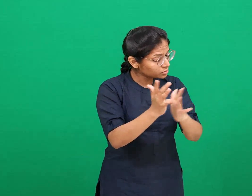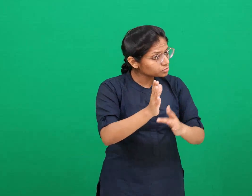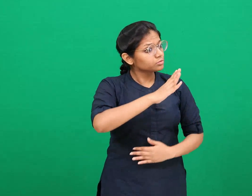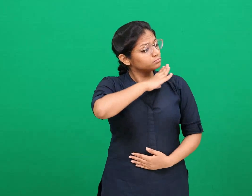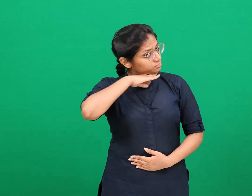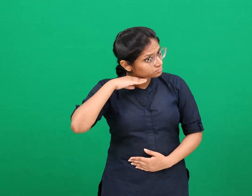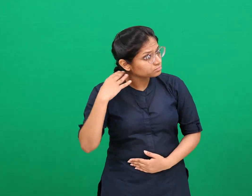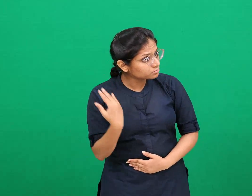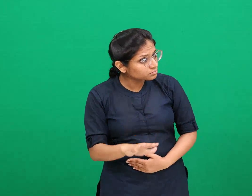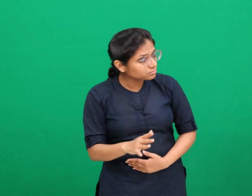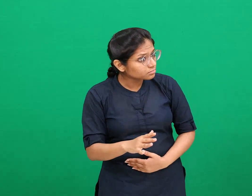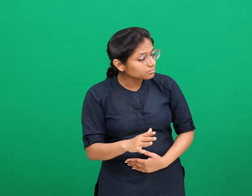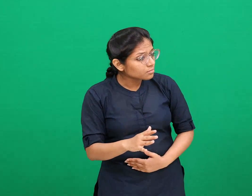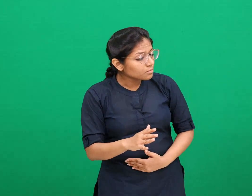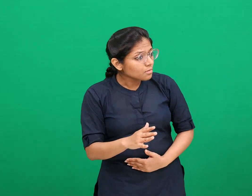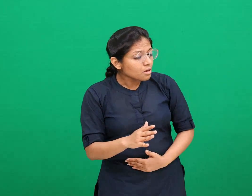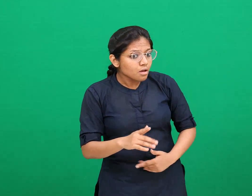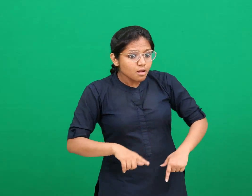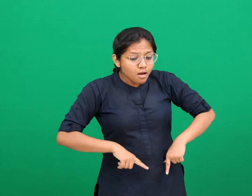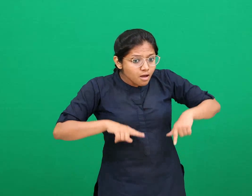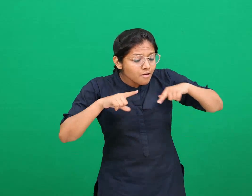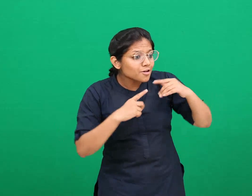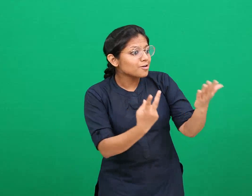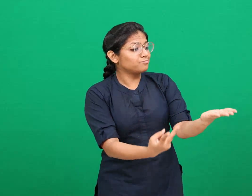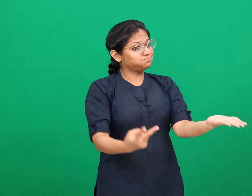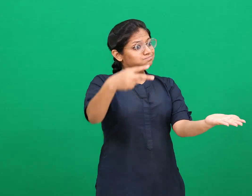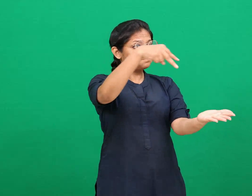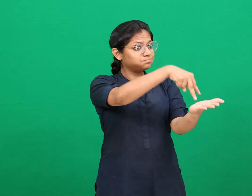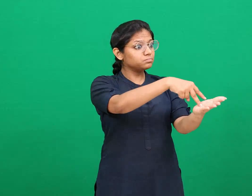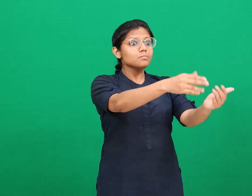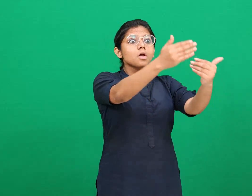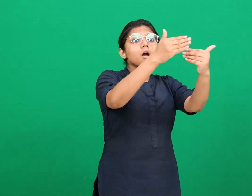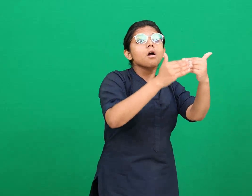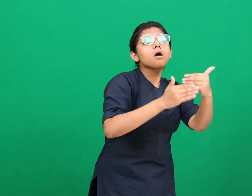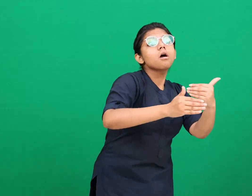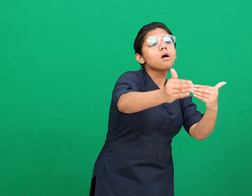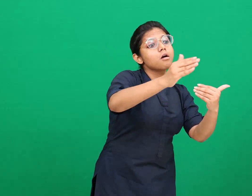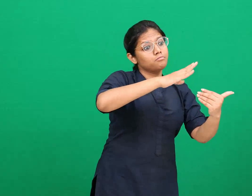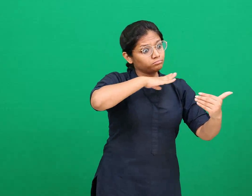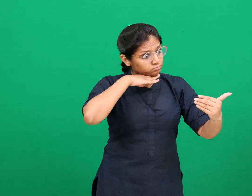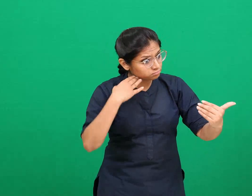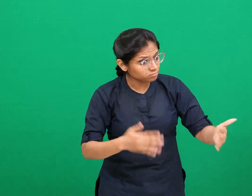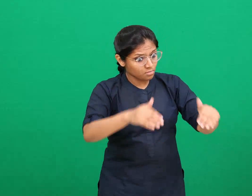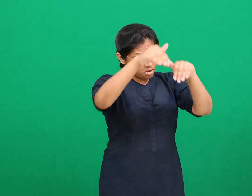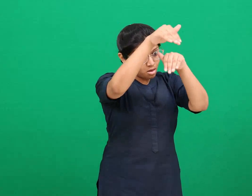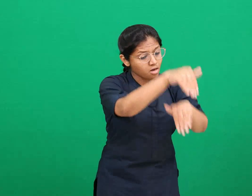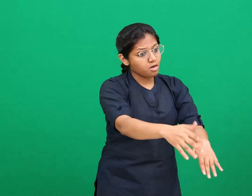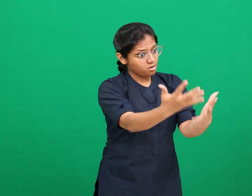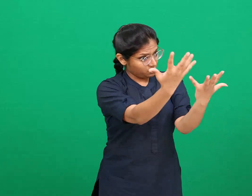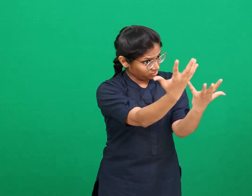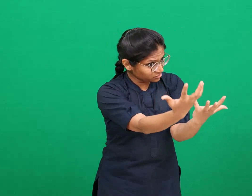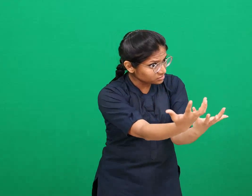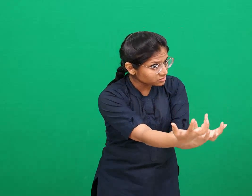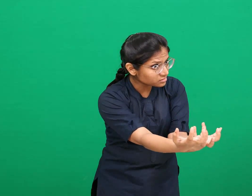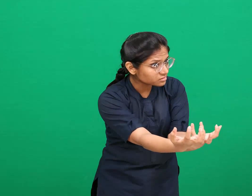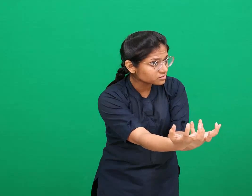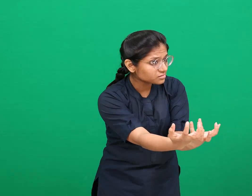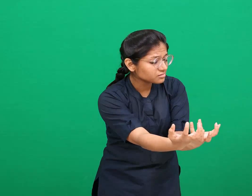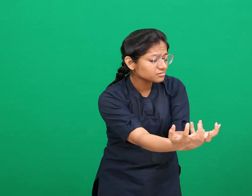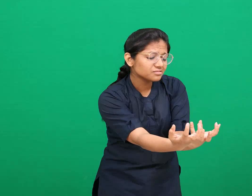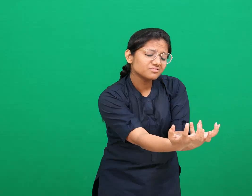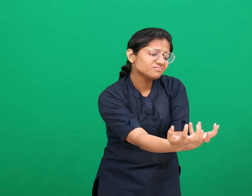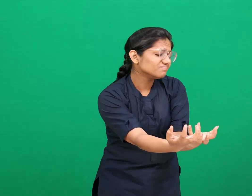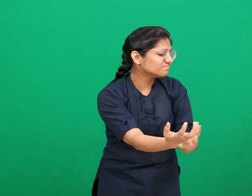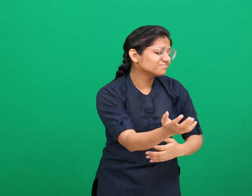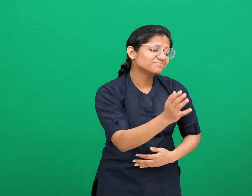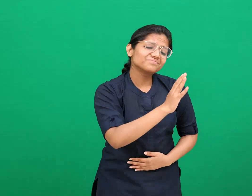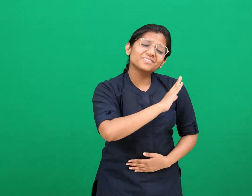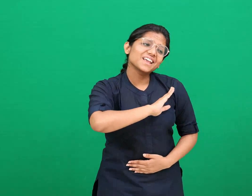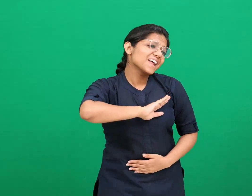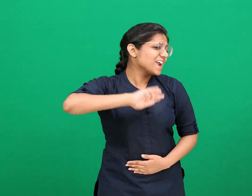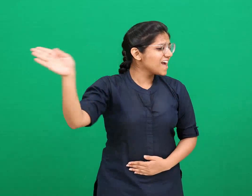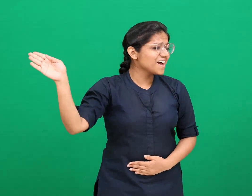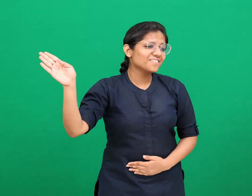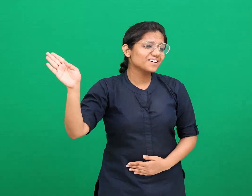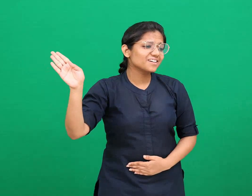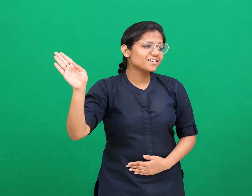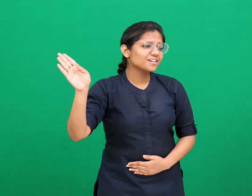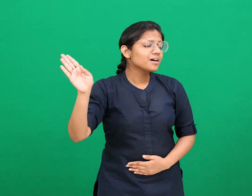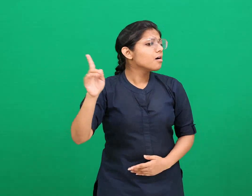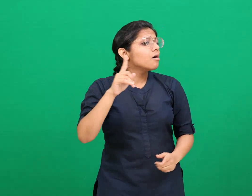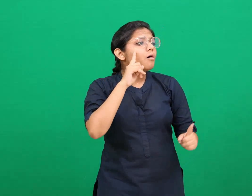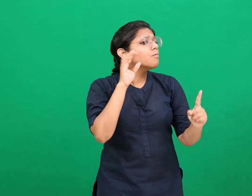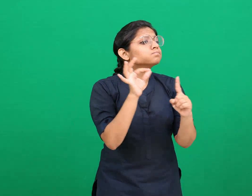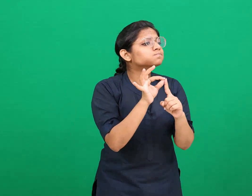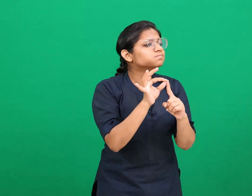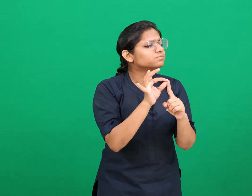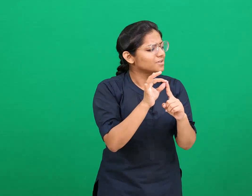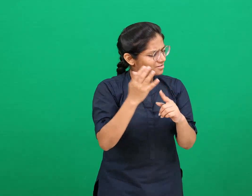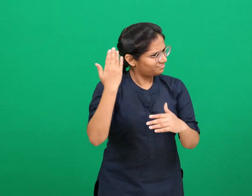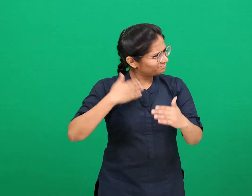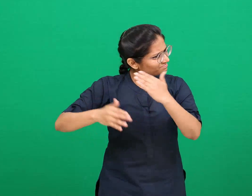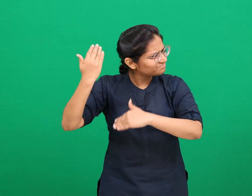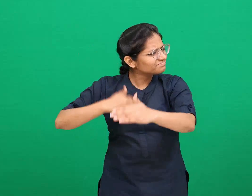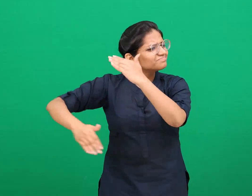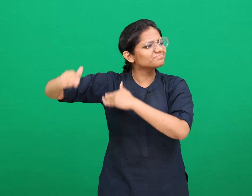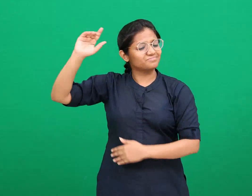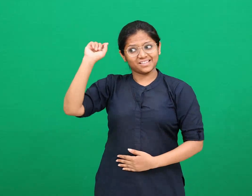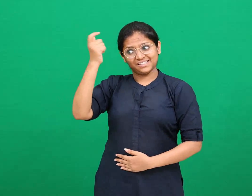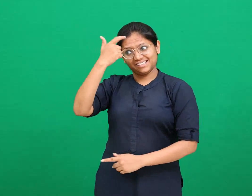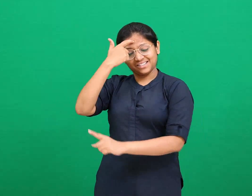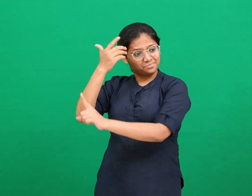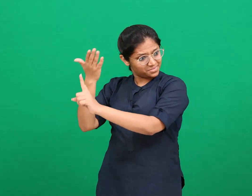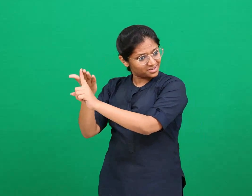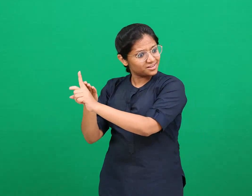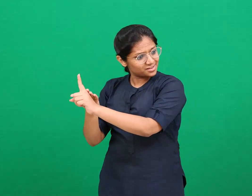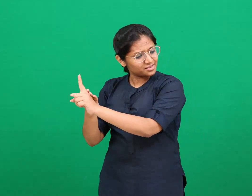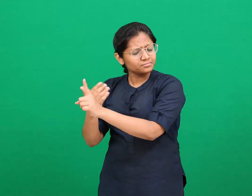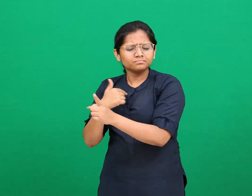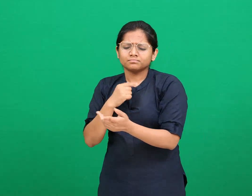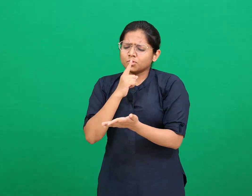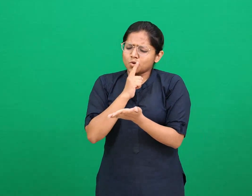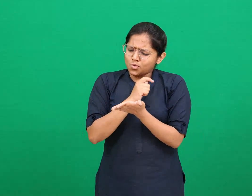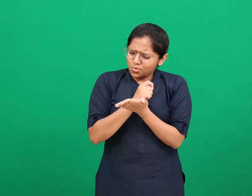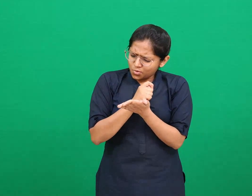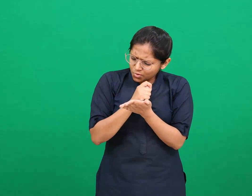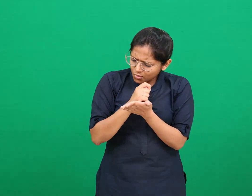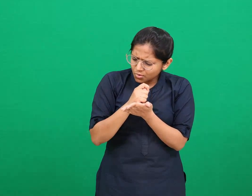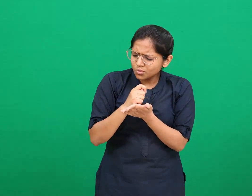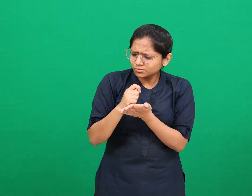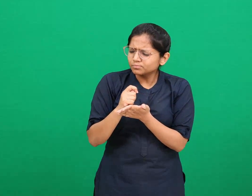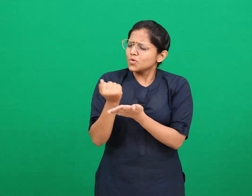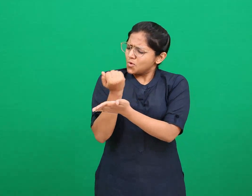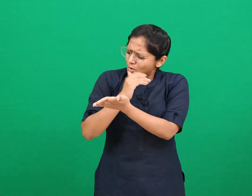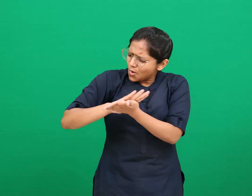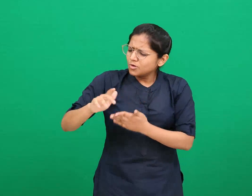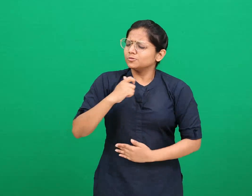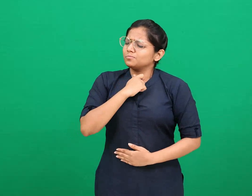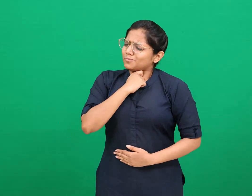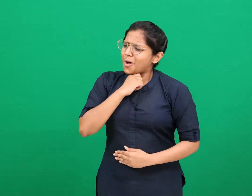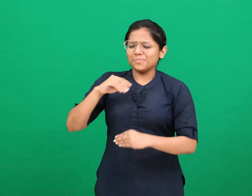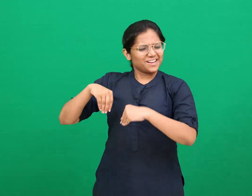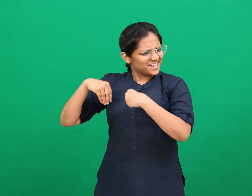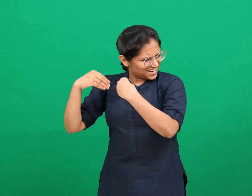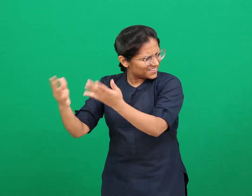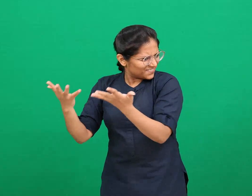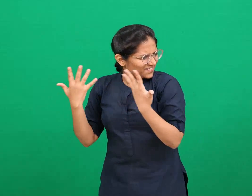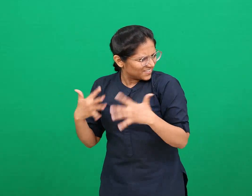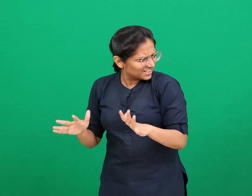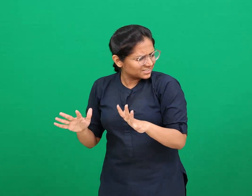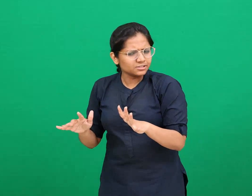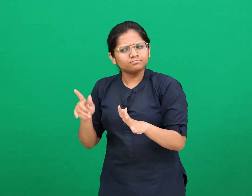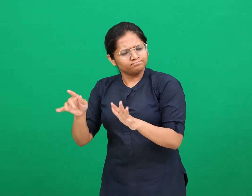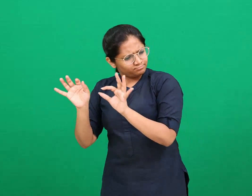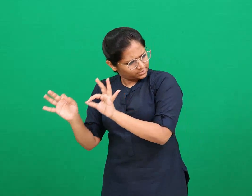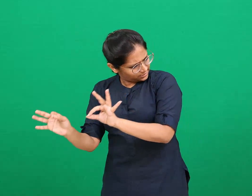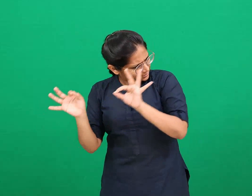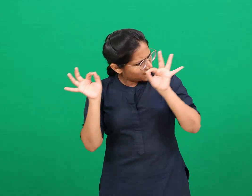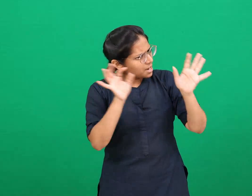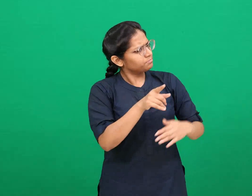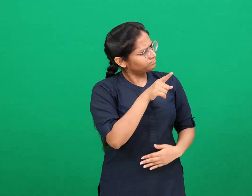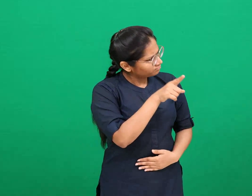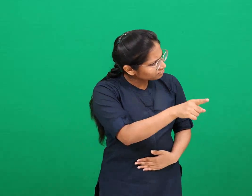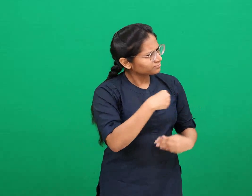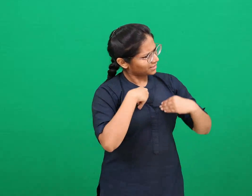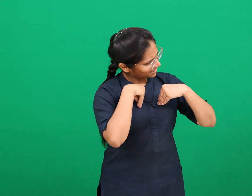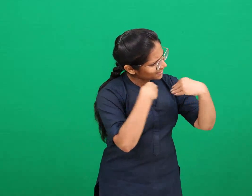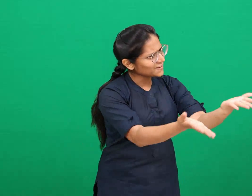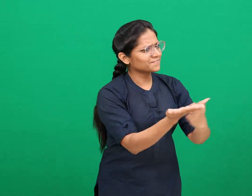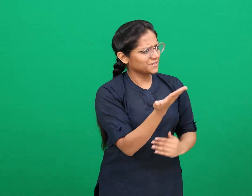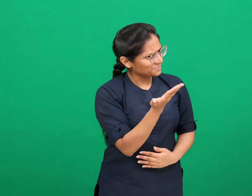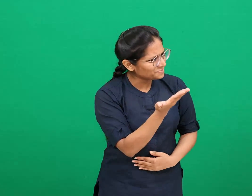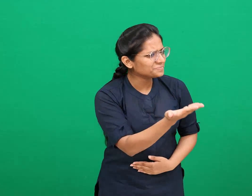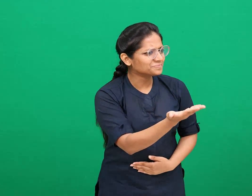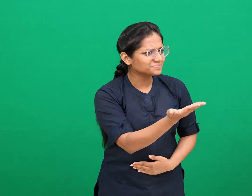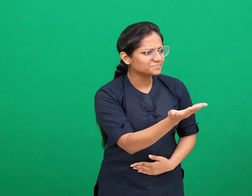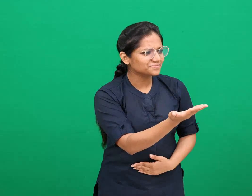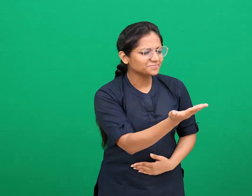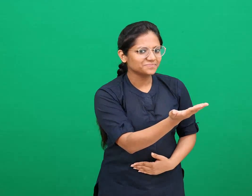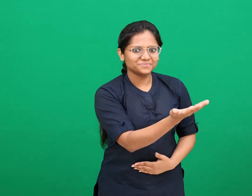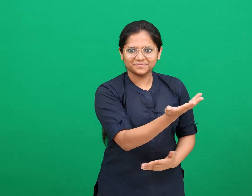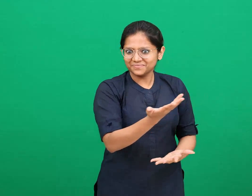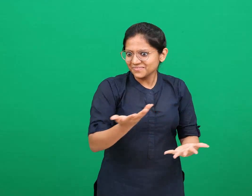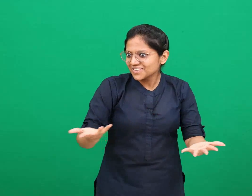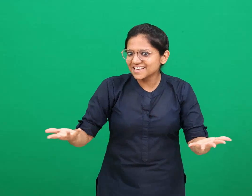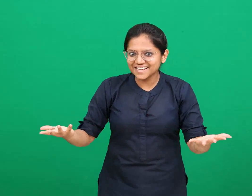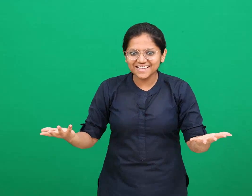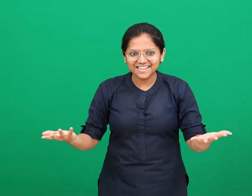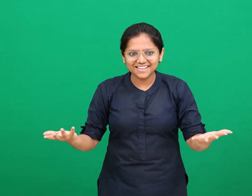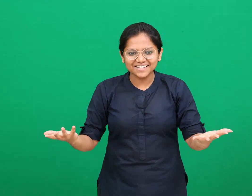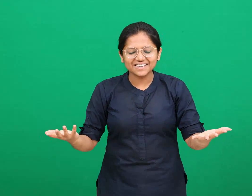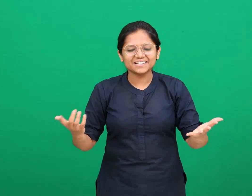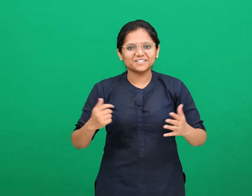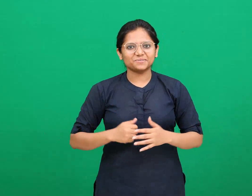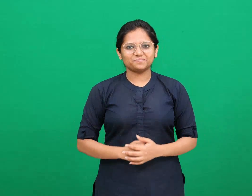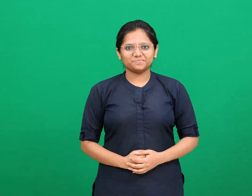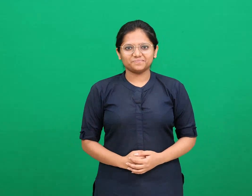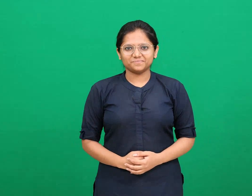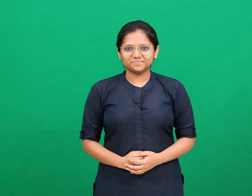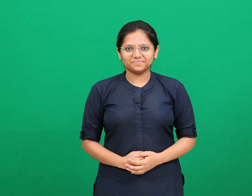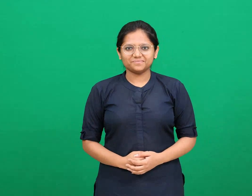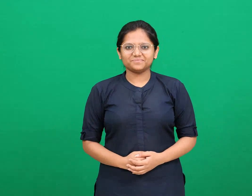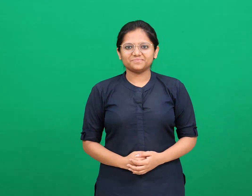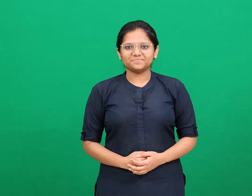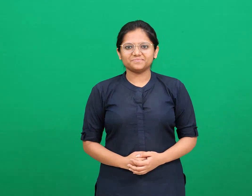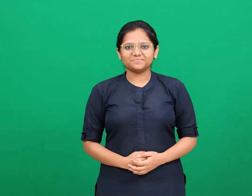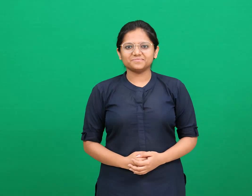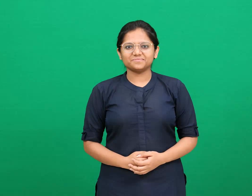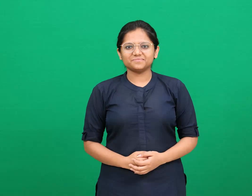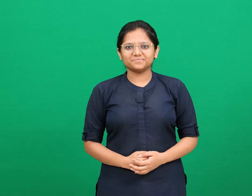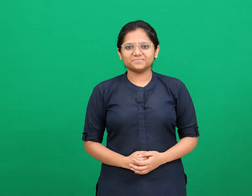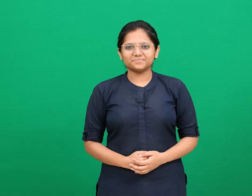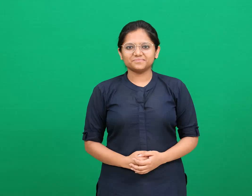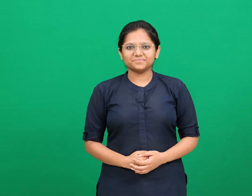As He has said: ' I will give you the holy and sure blessings promised to David.'